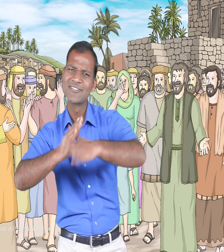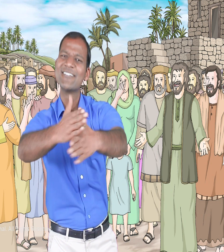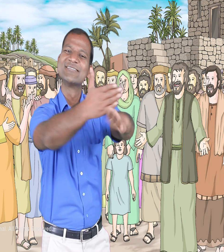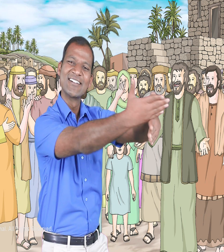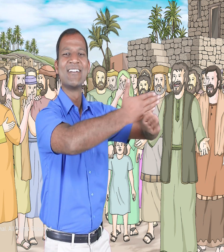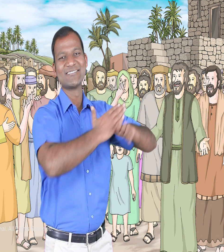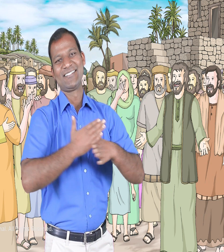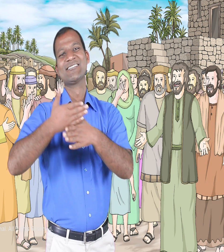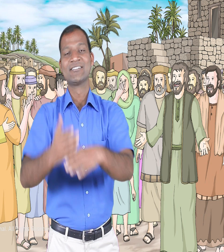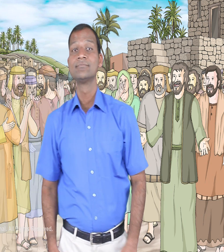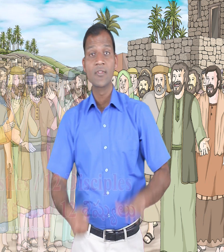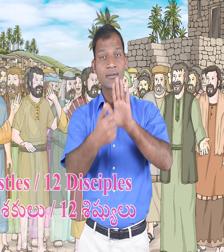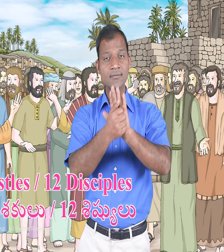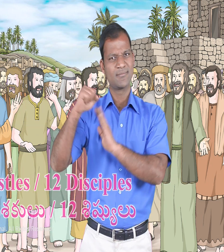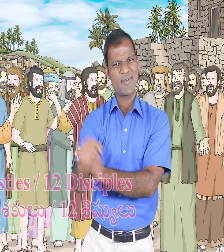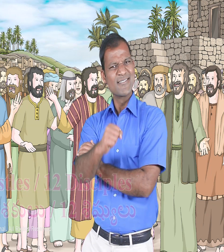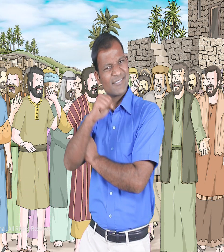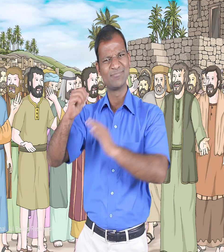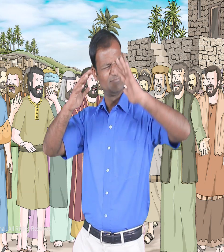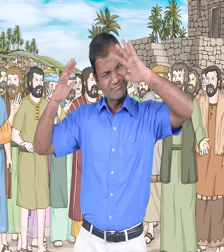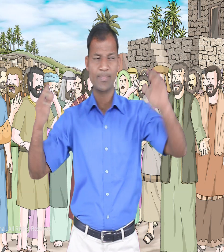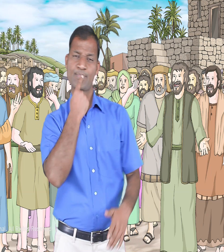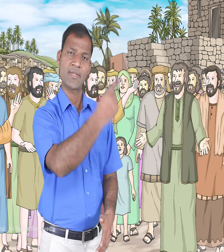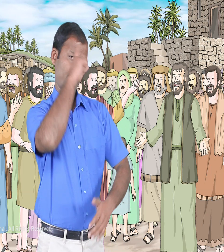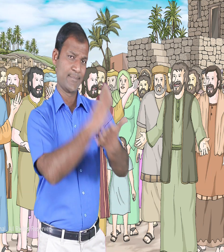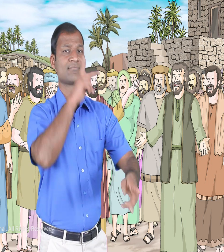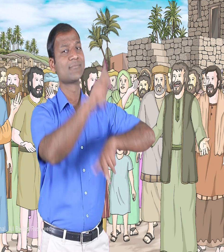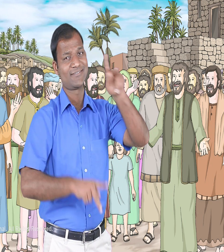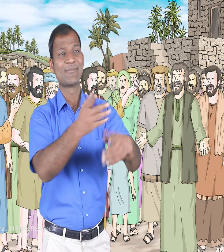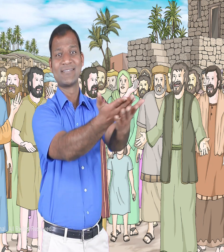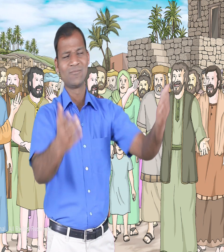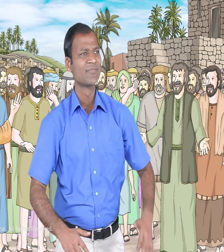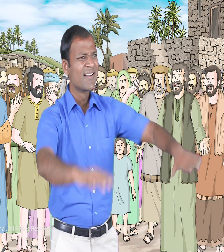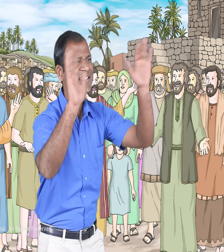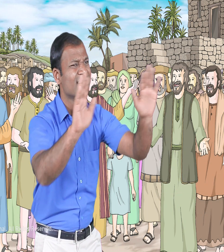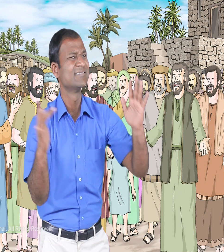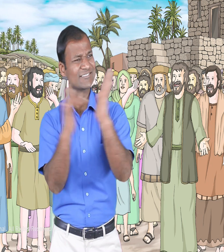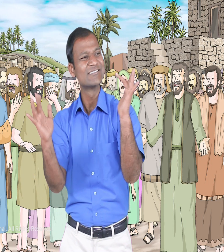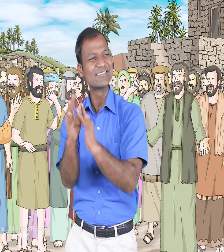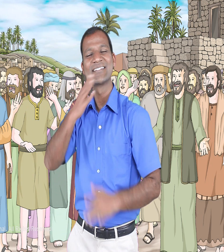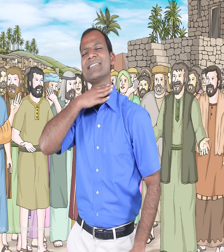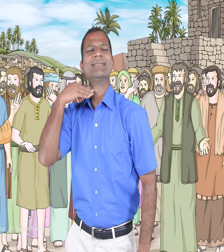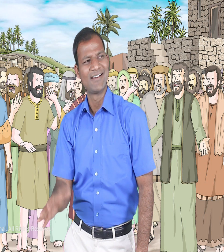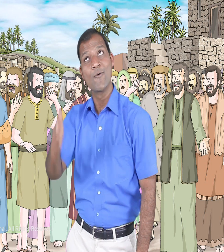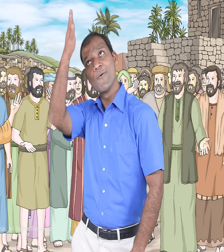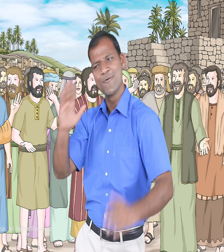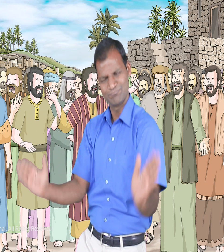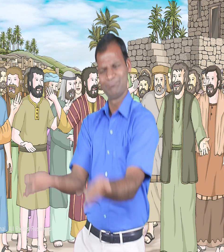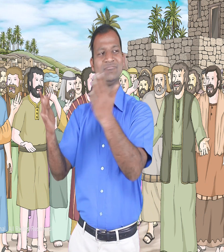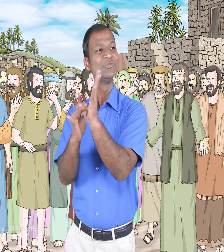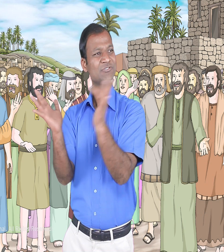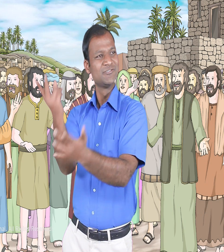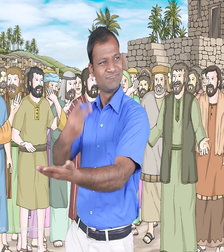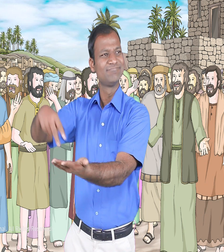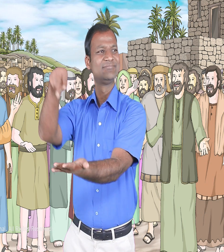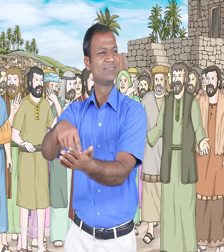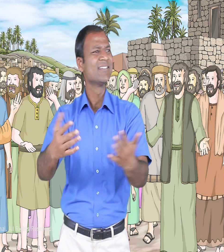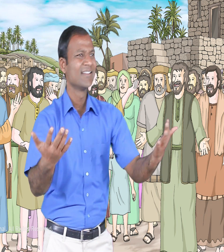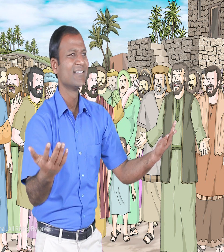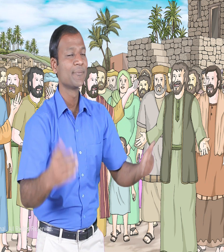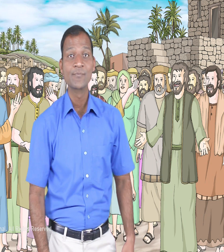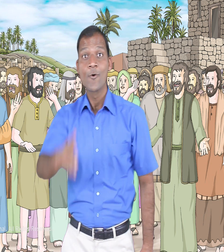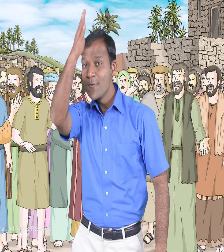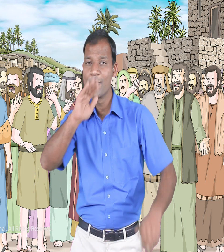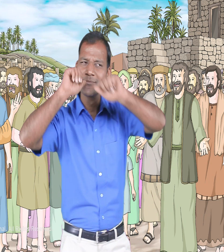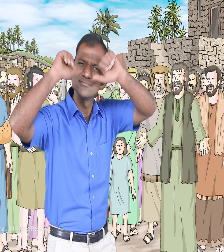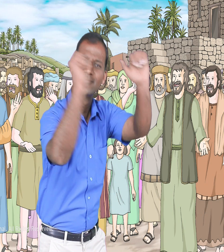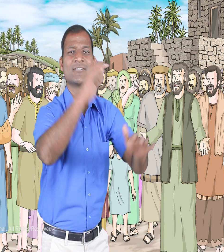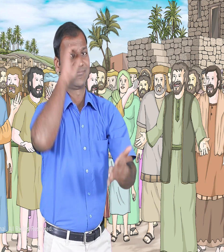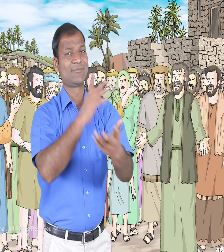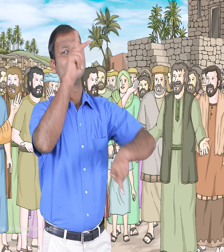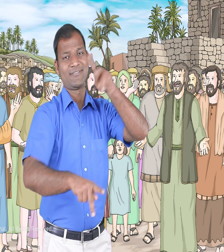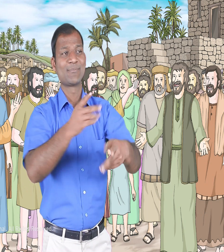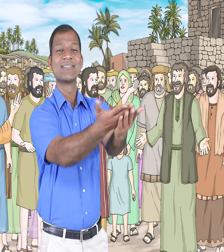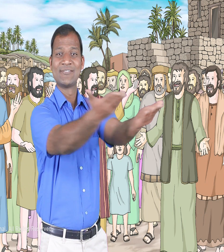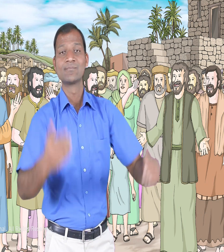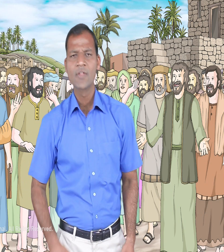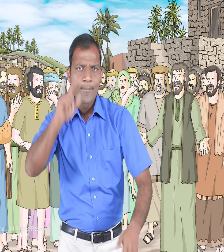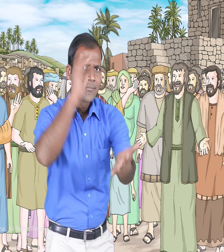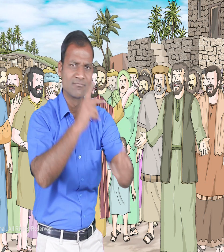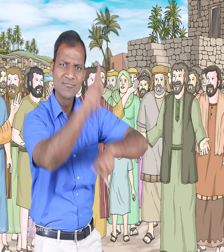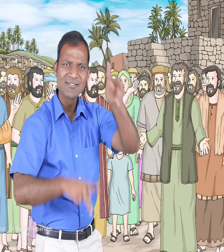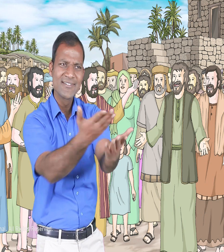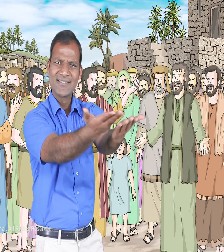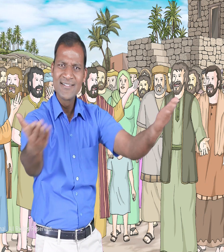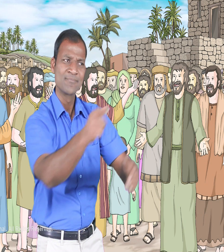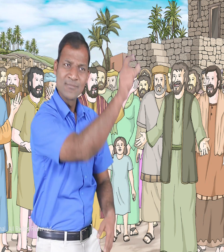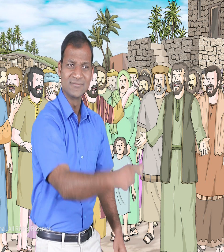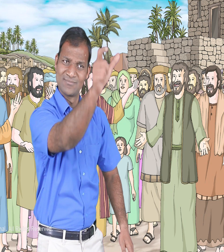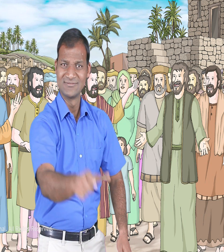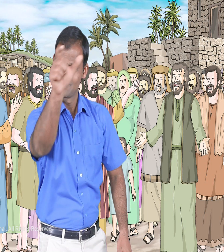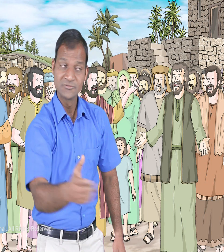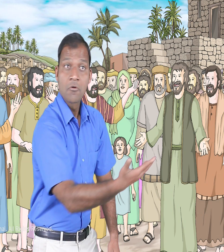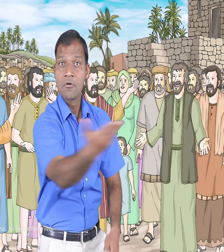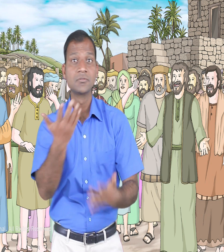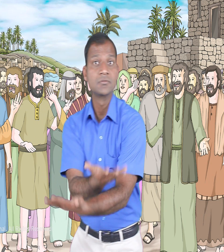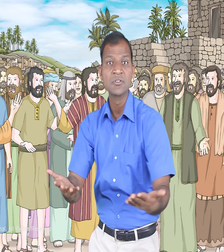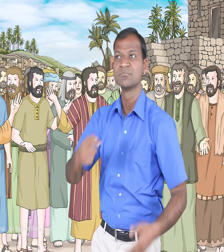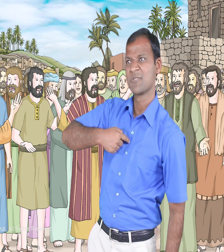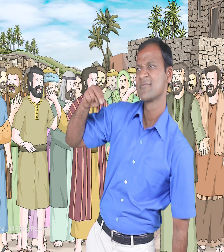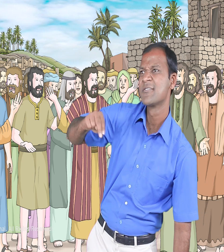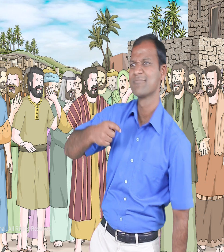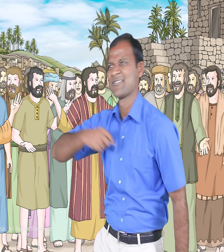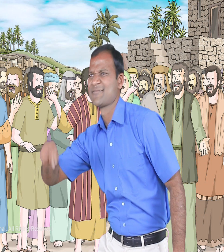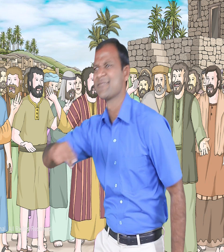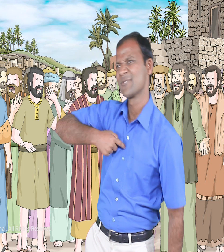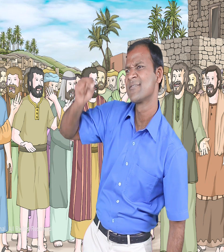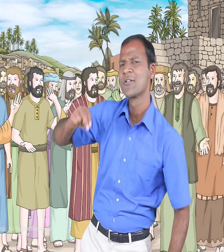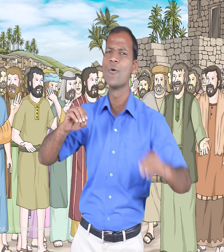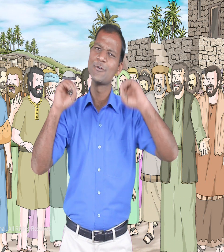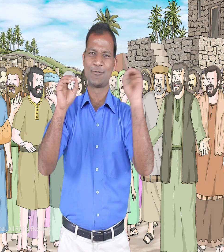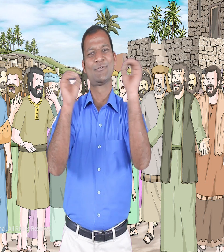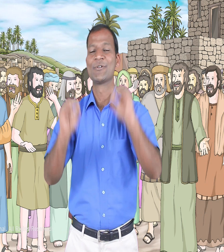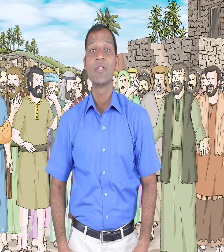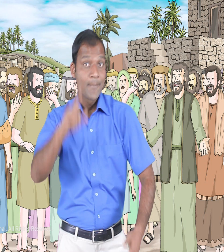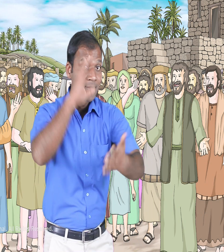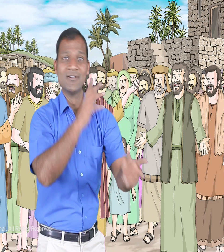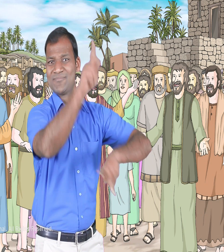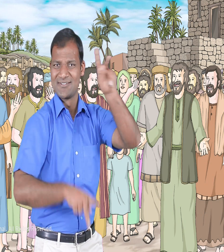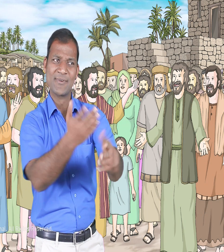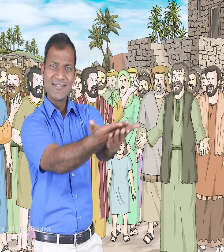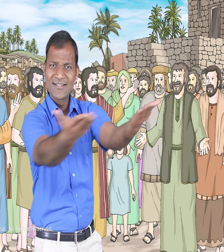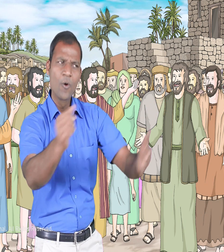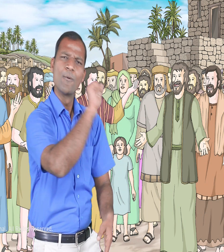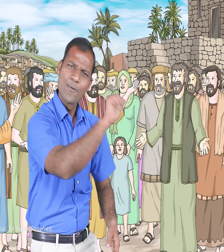With great power the apostles continued to give their testimony about the resurrection of the Lord Jesus.